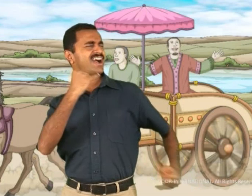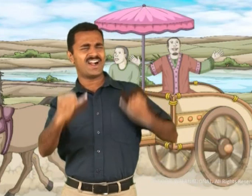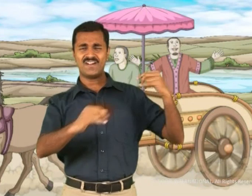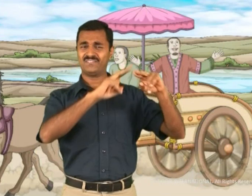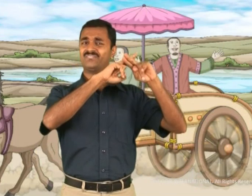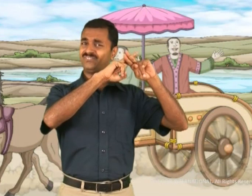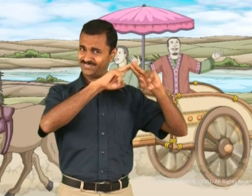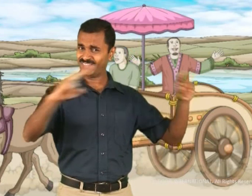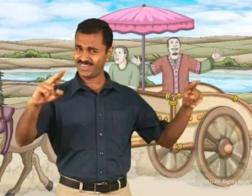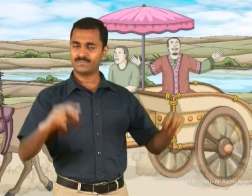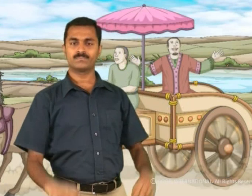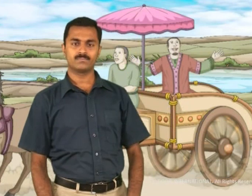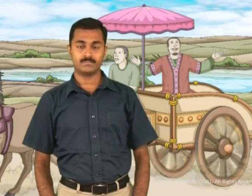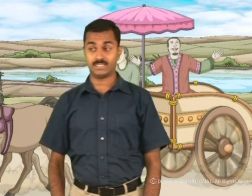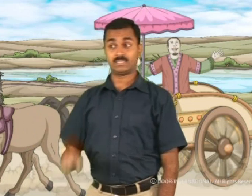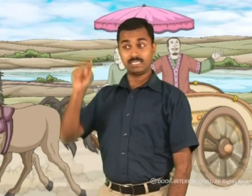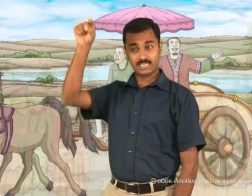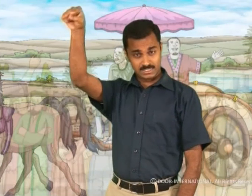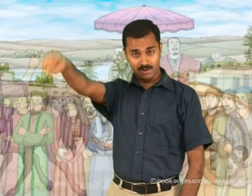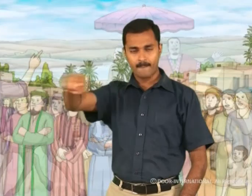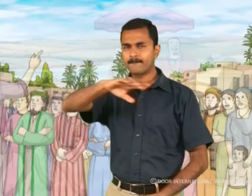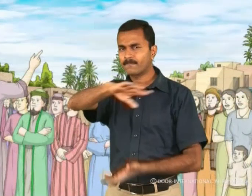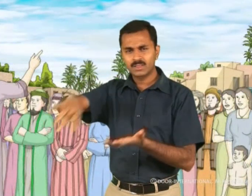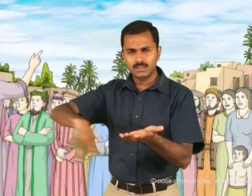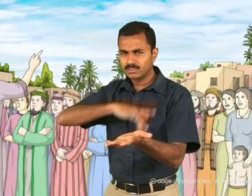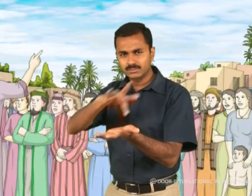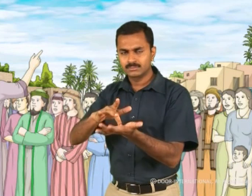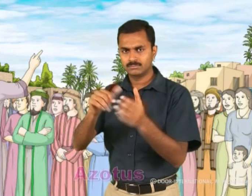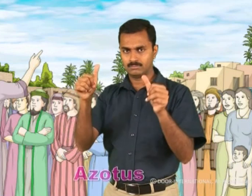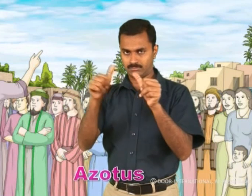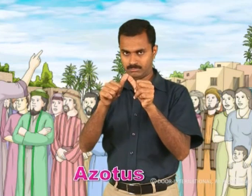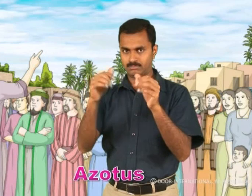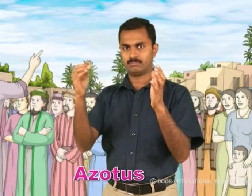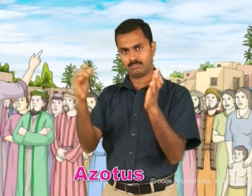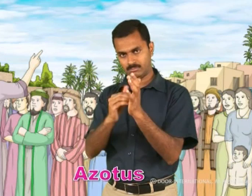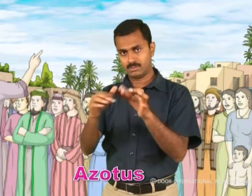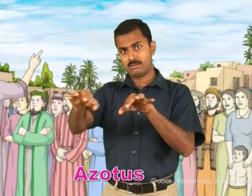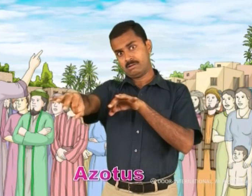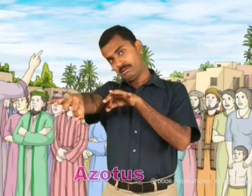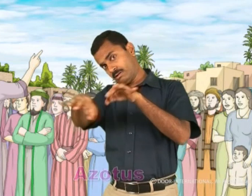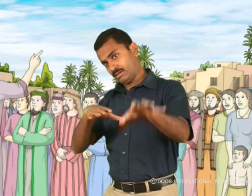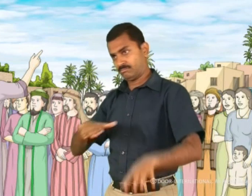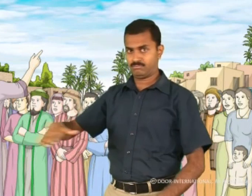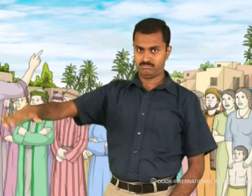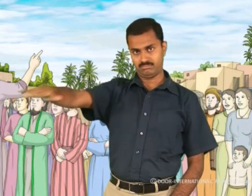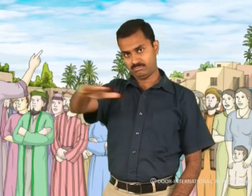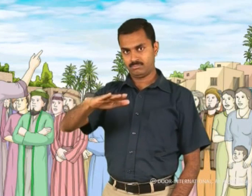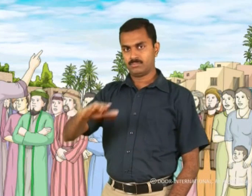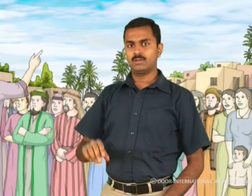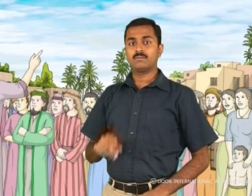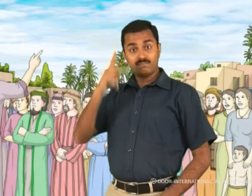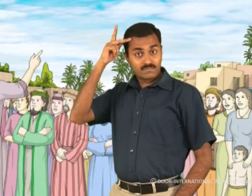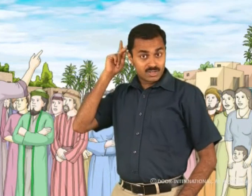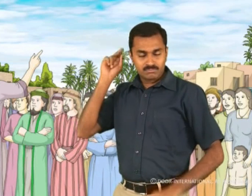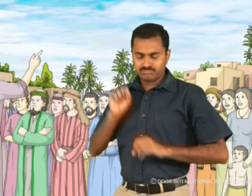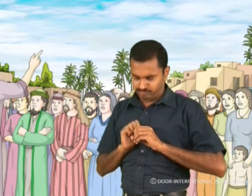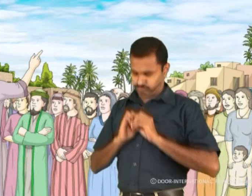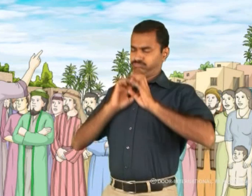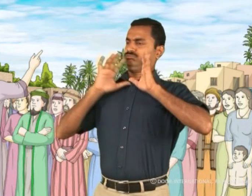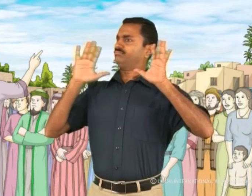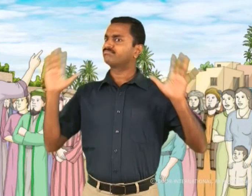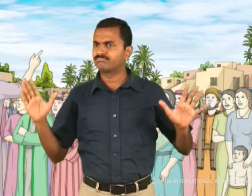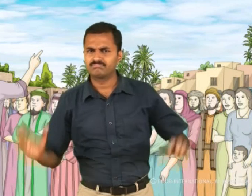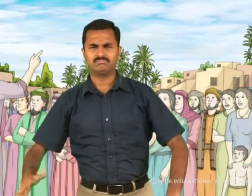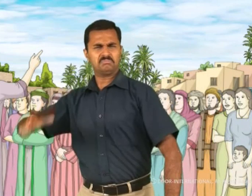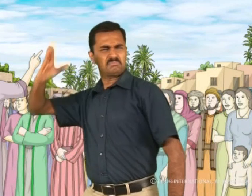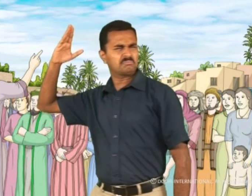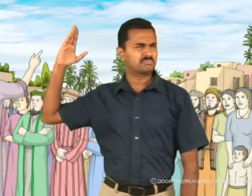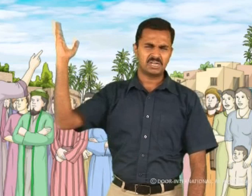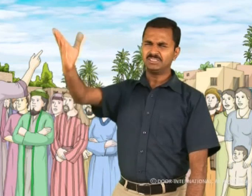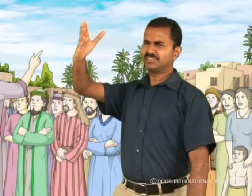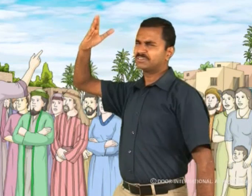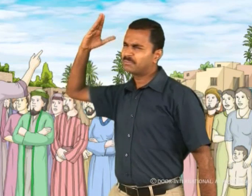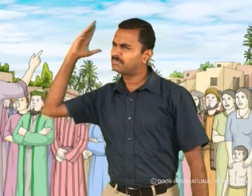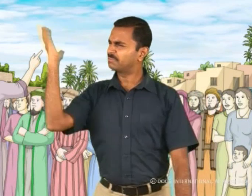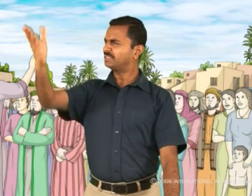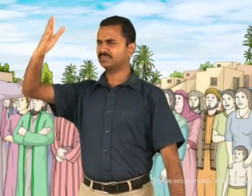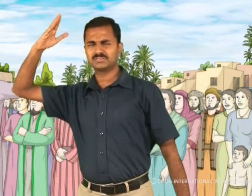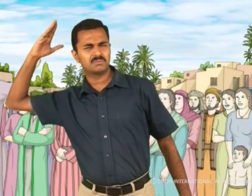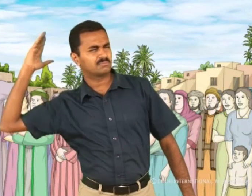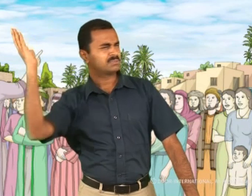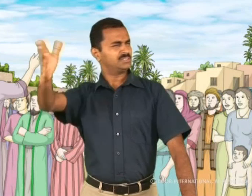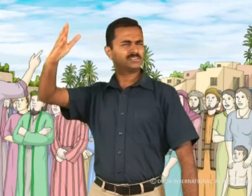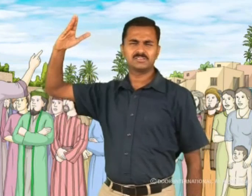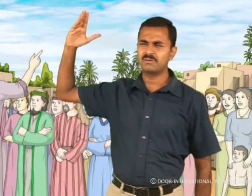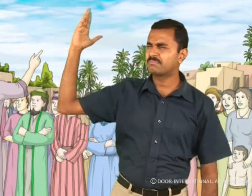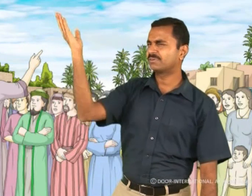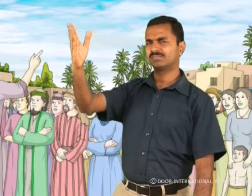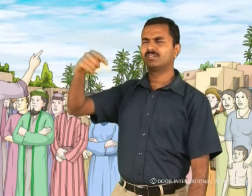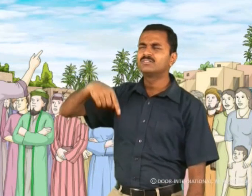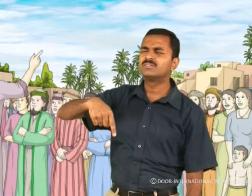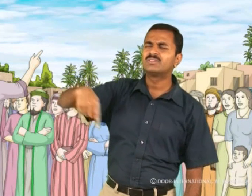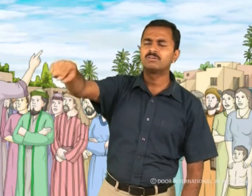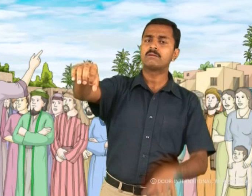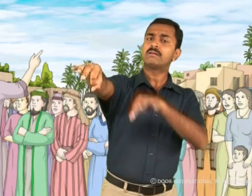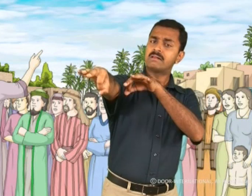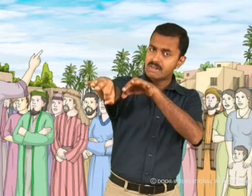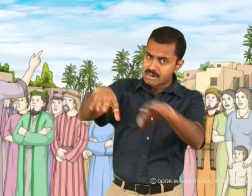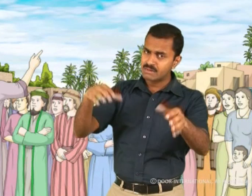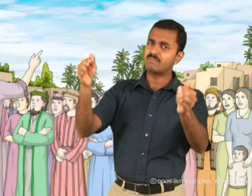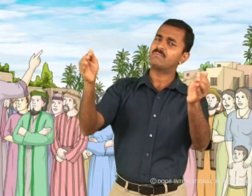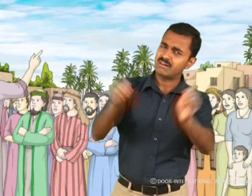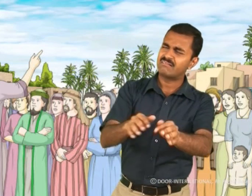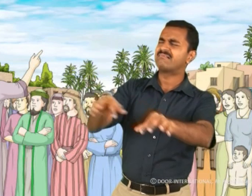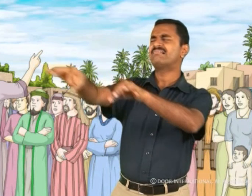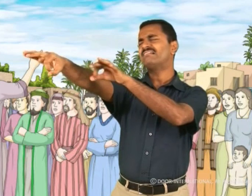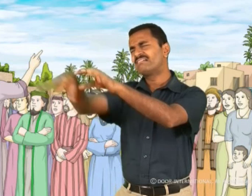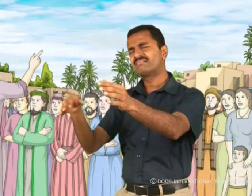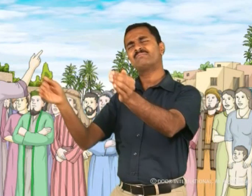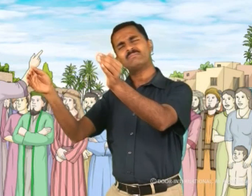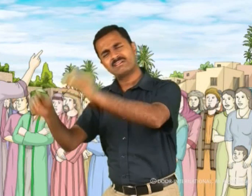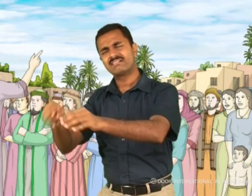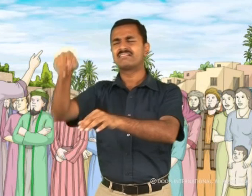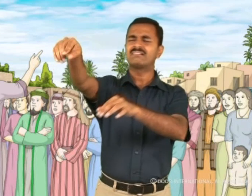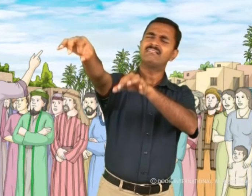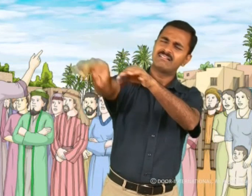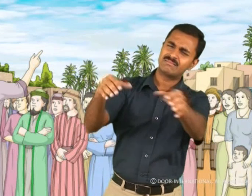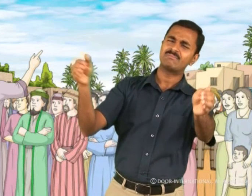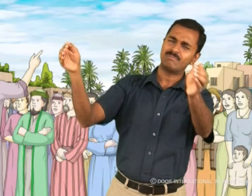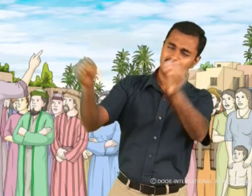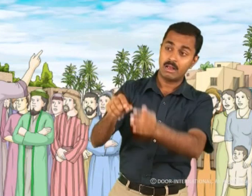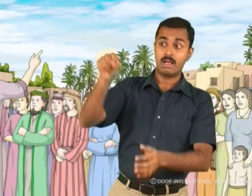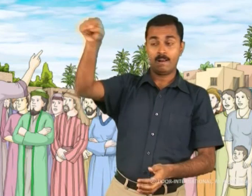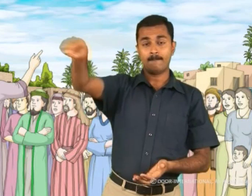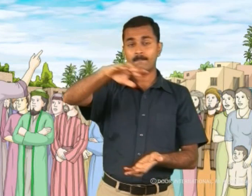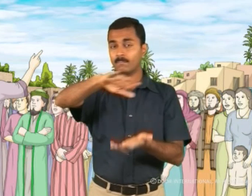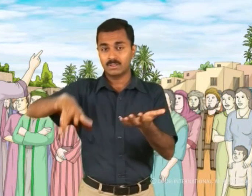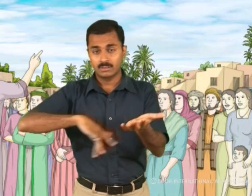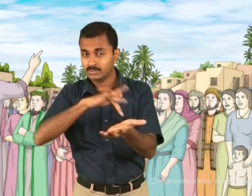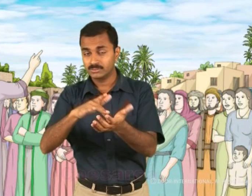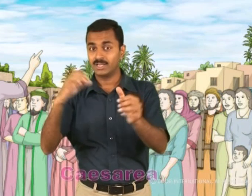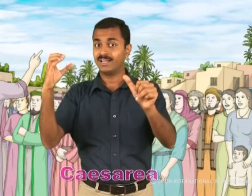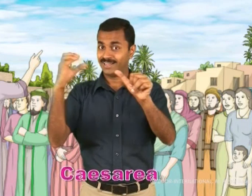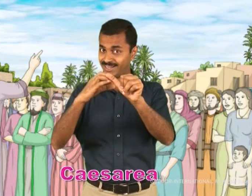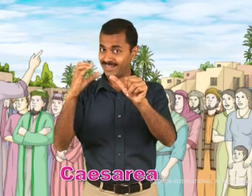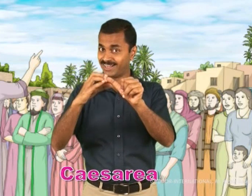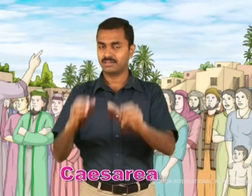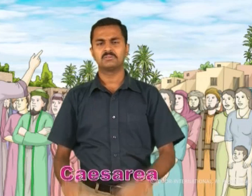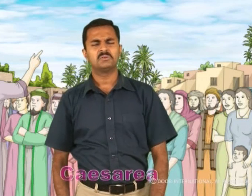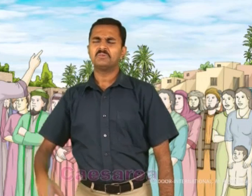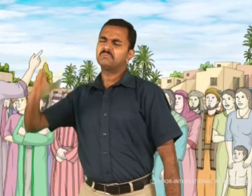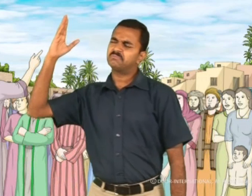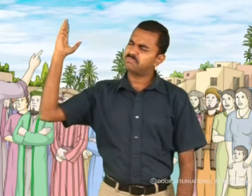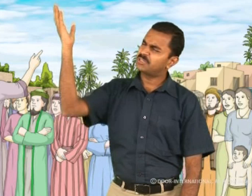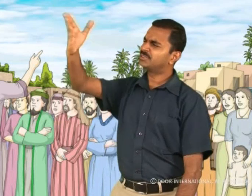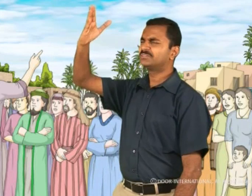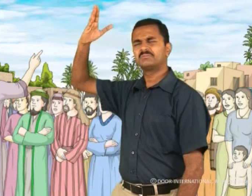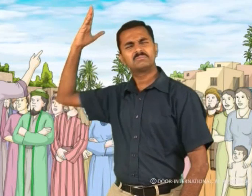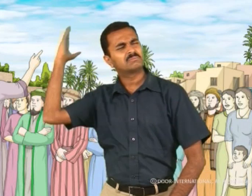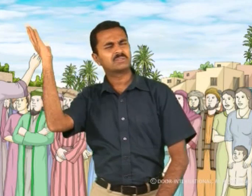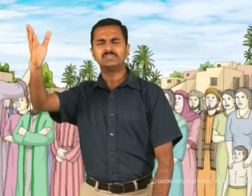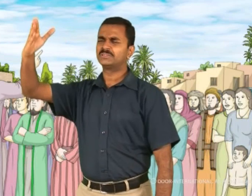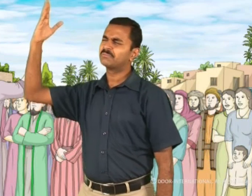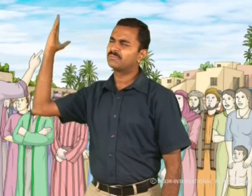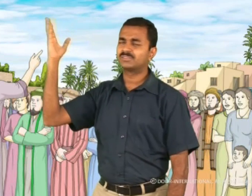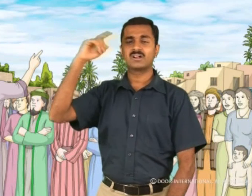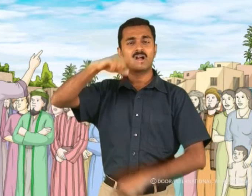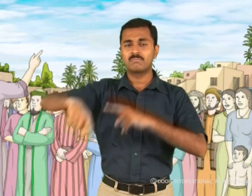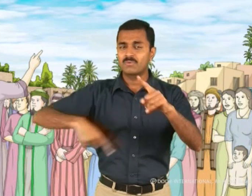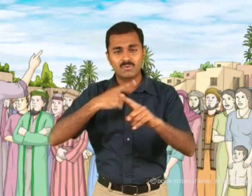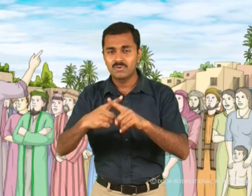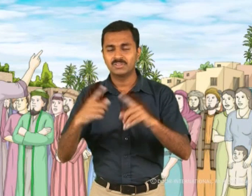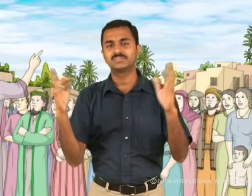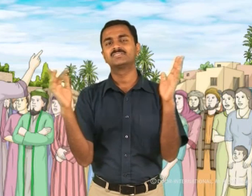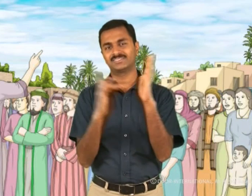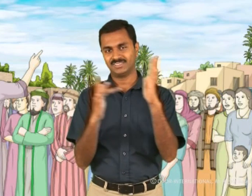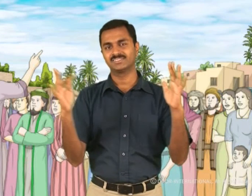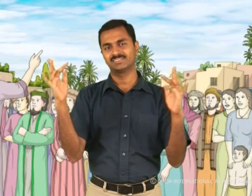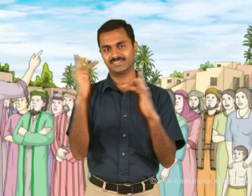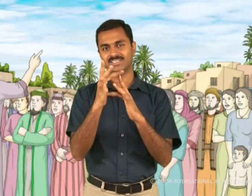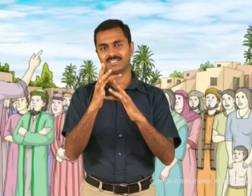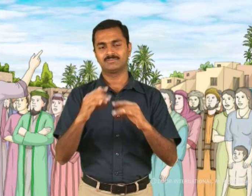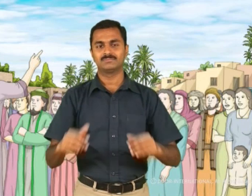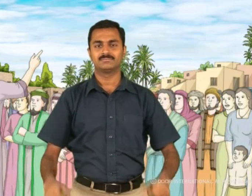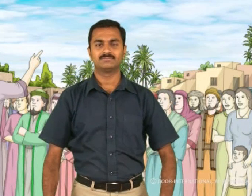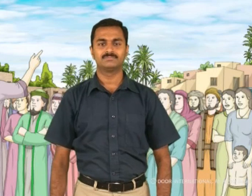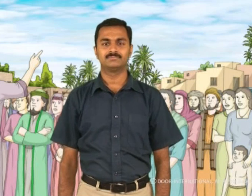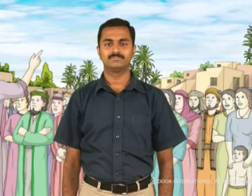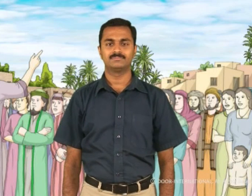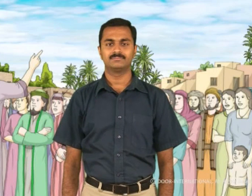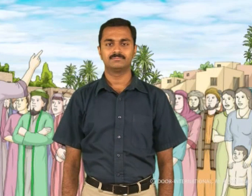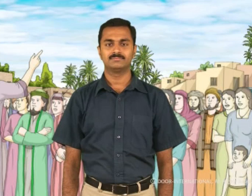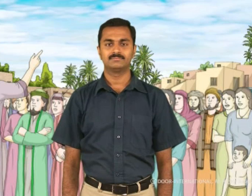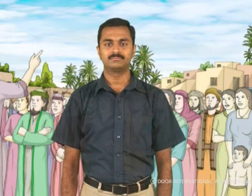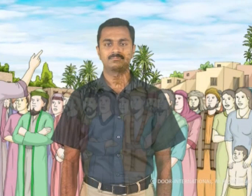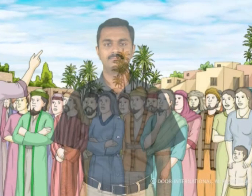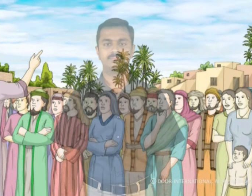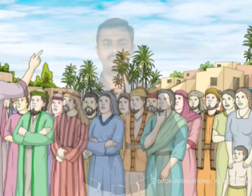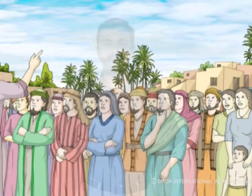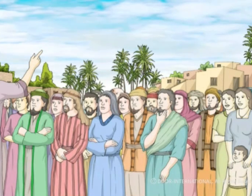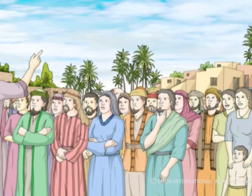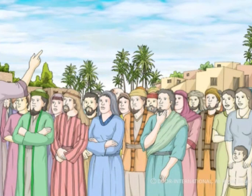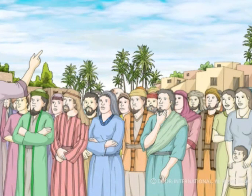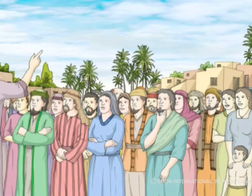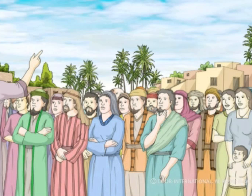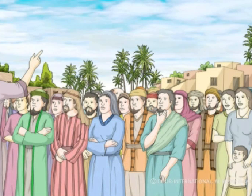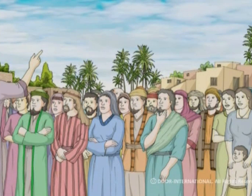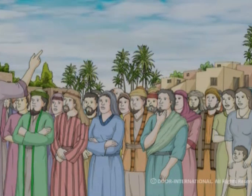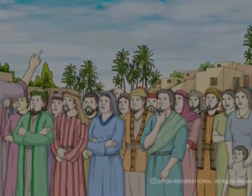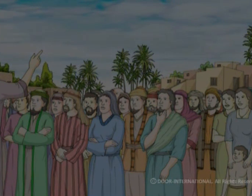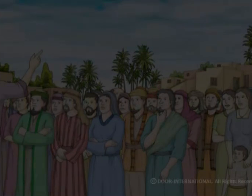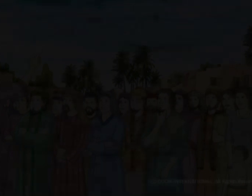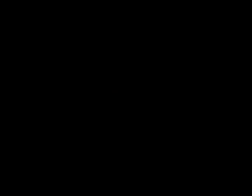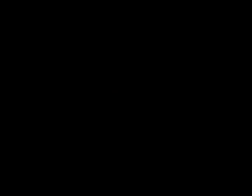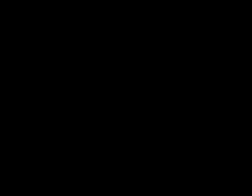But Philip appeared at Azotus and traveled through that region, preaching the gospel in all the towns until he came to Caesarea.